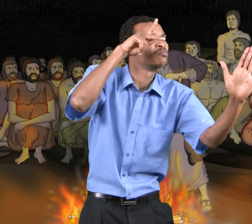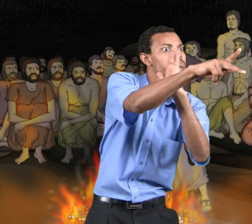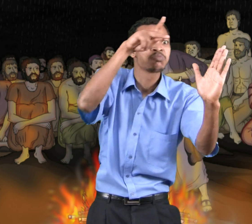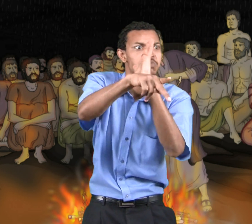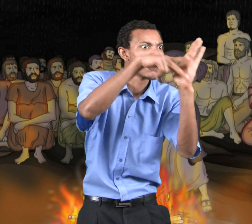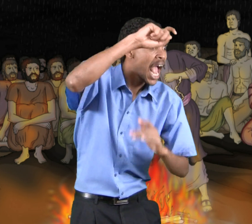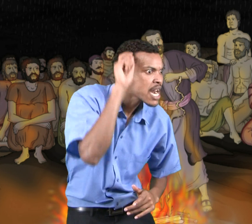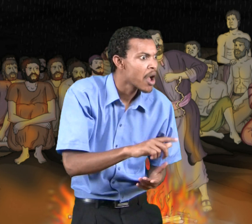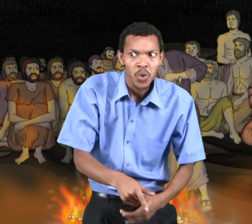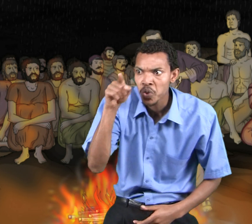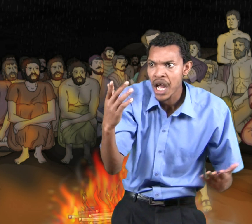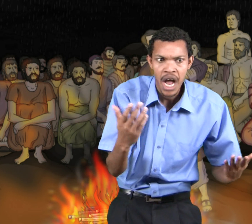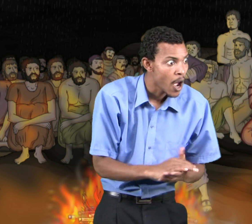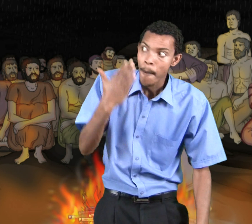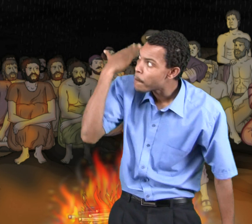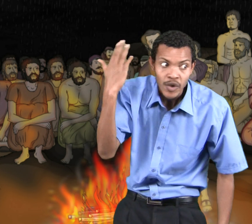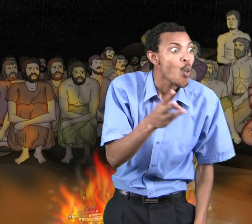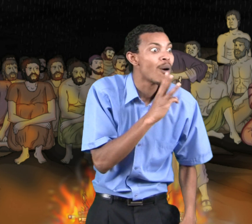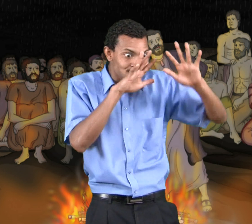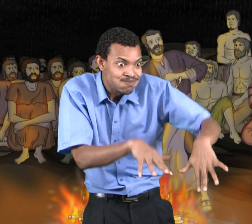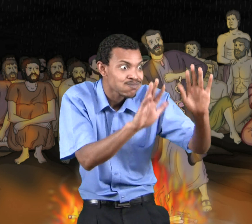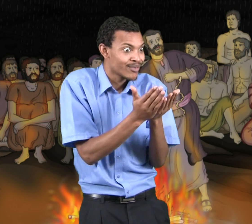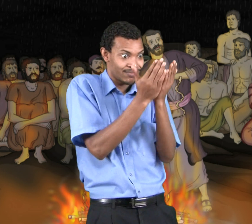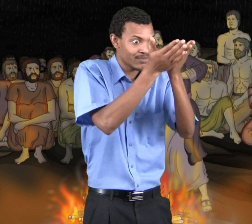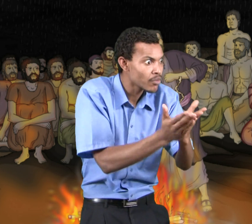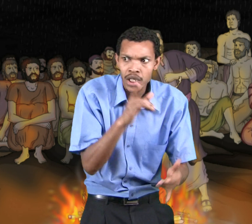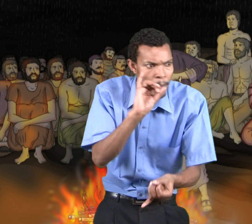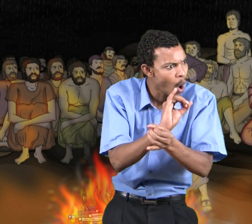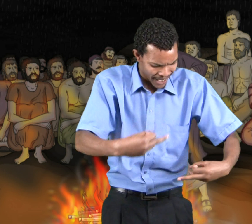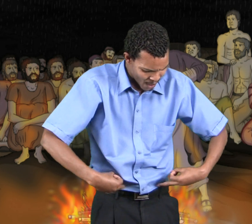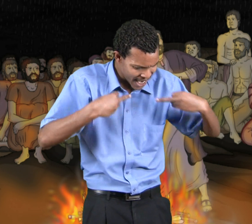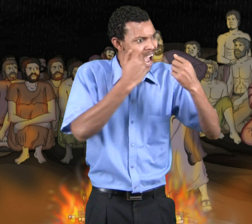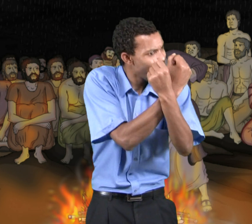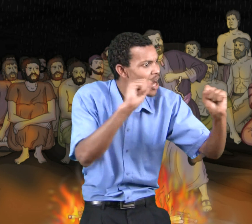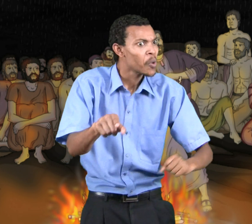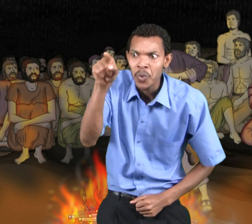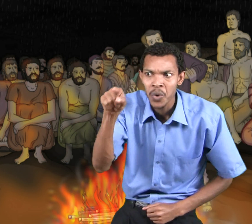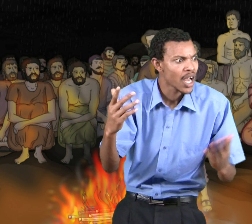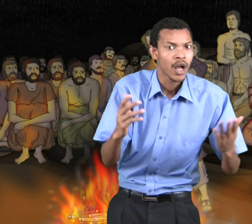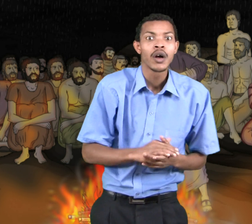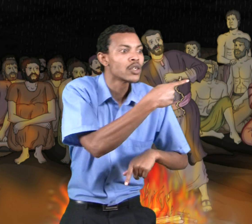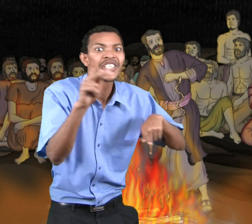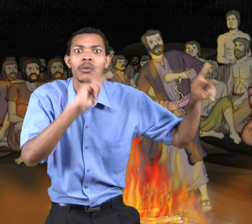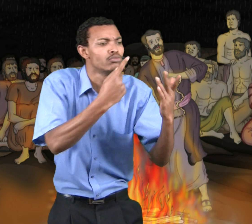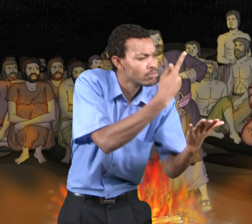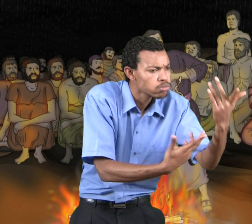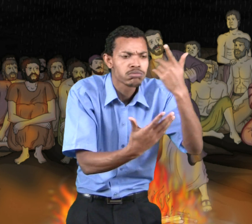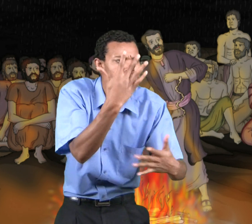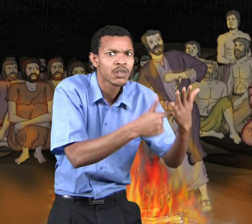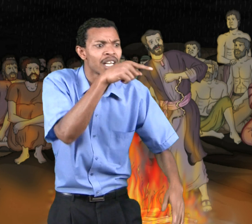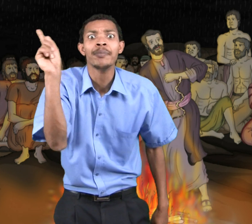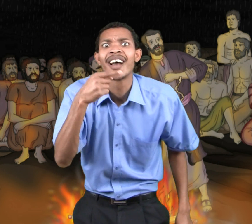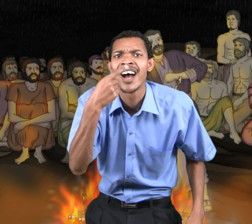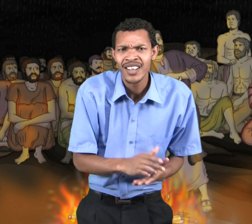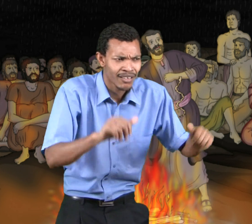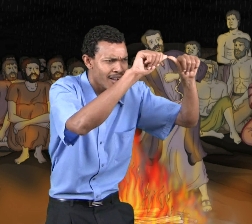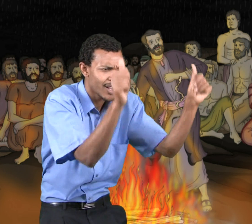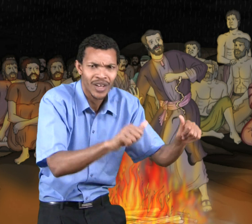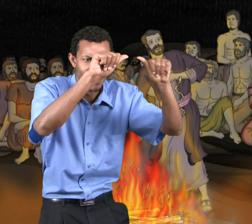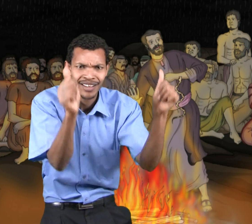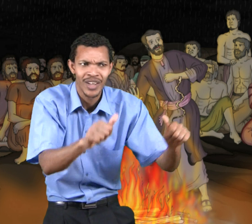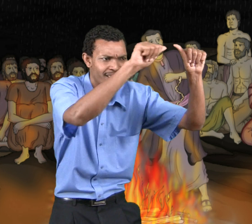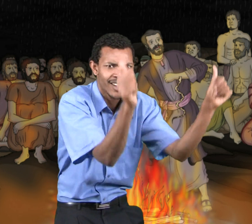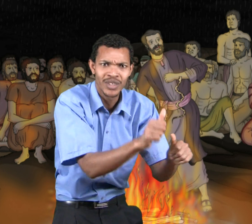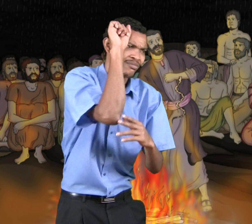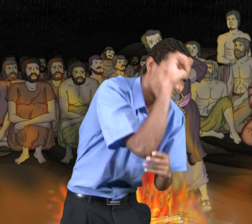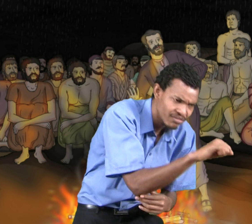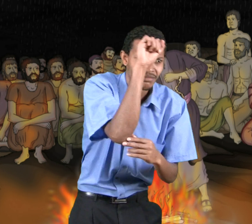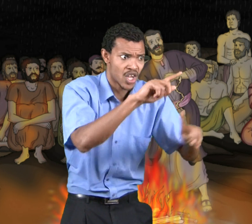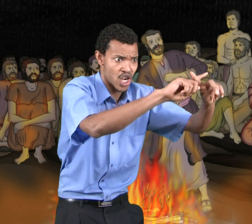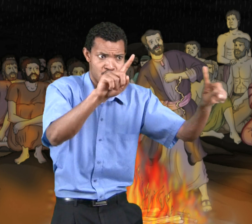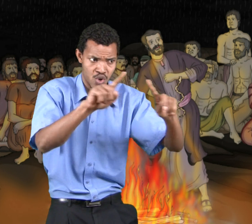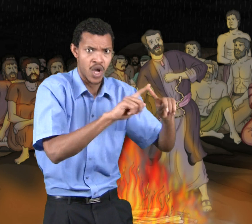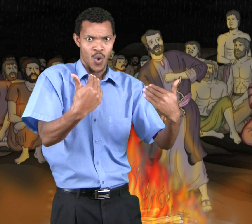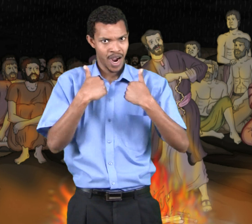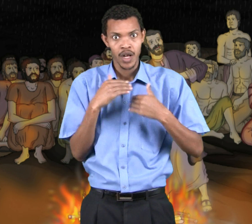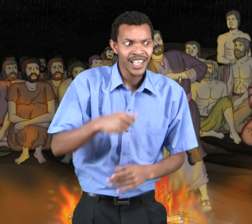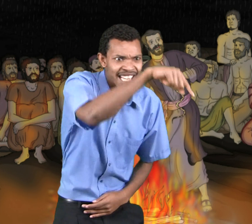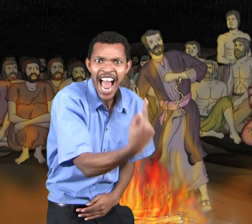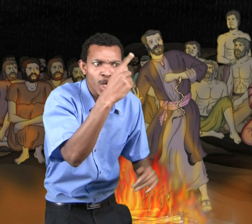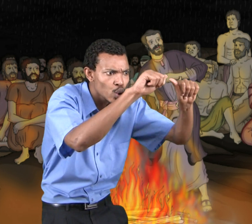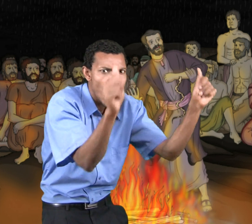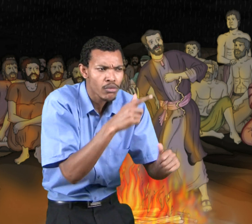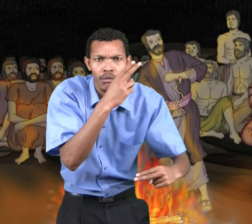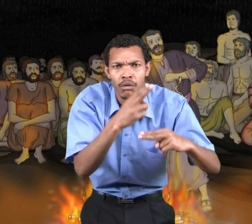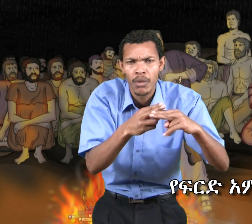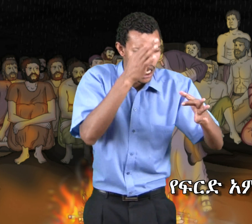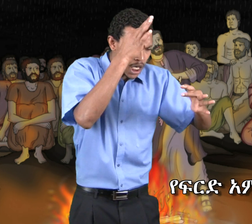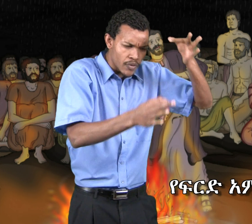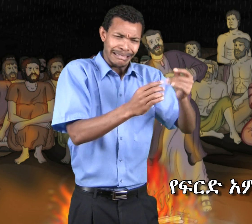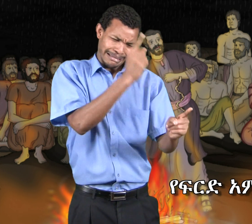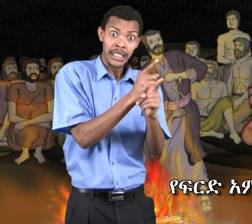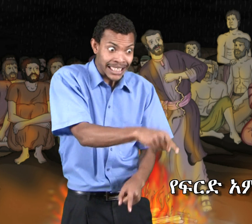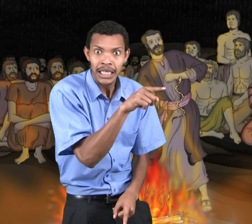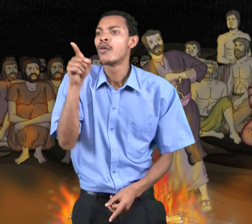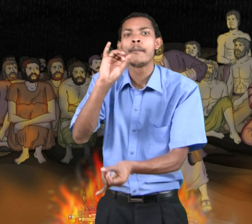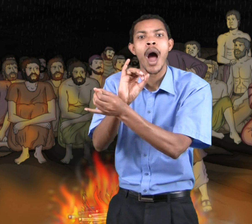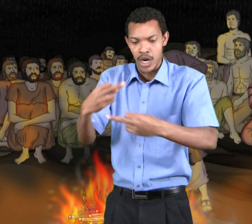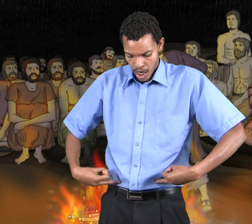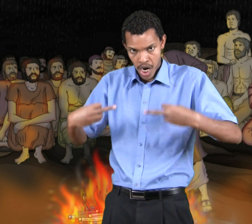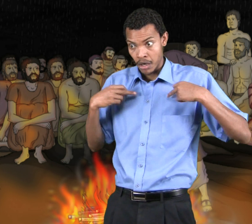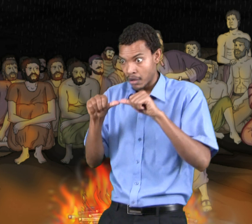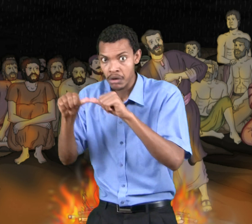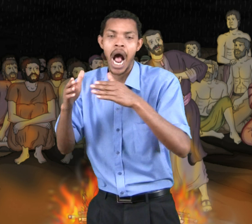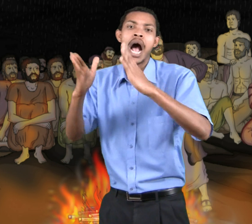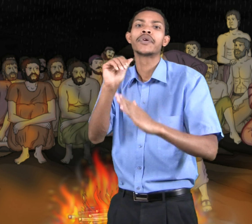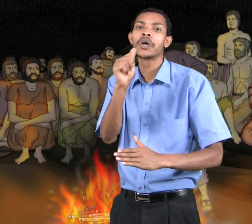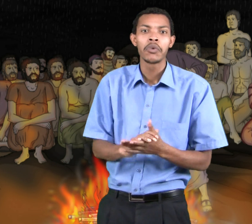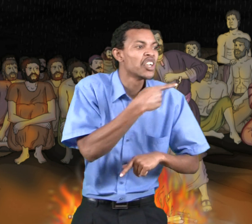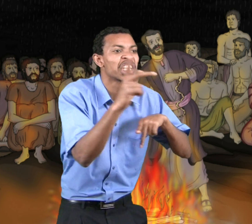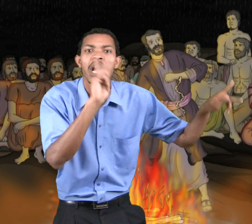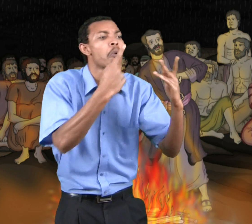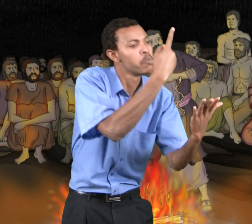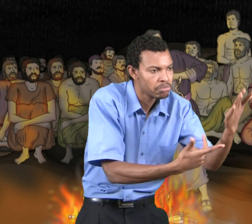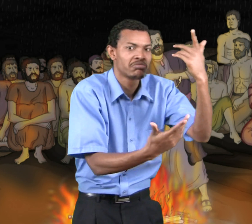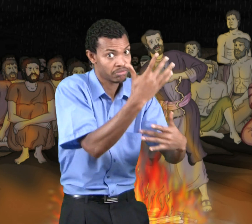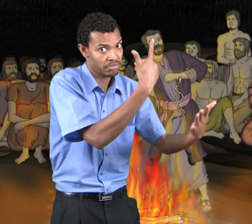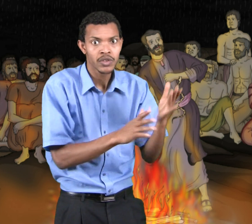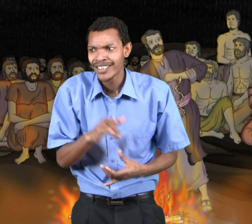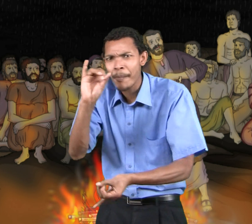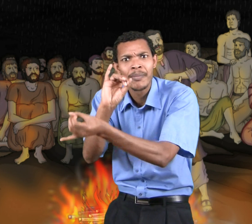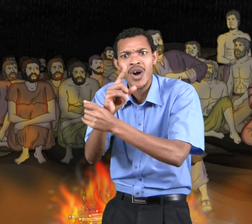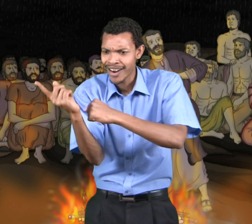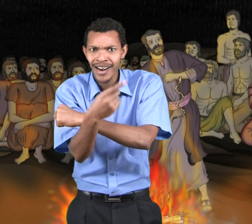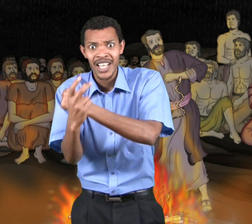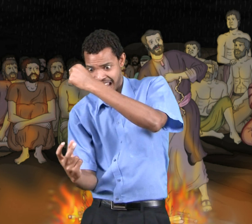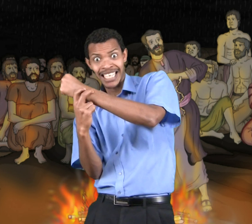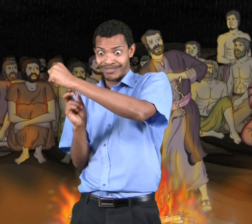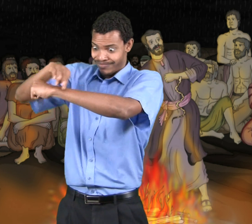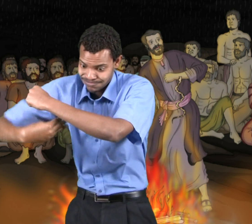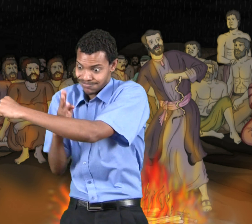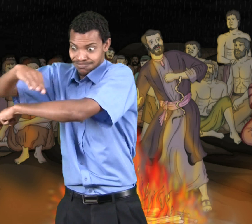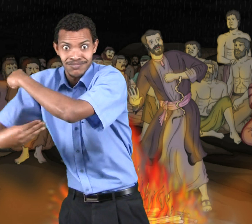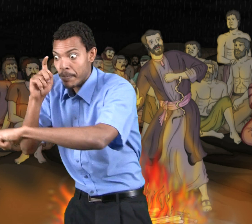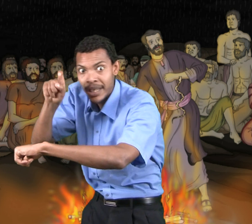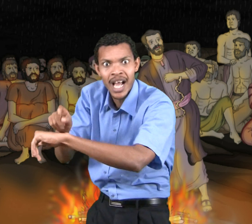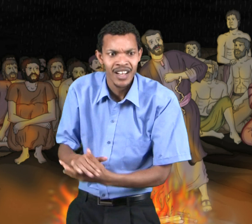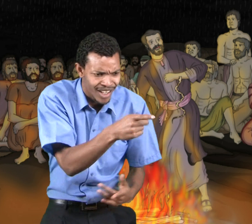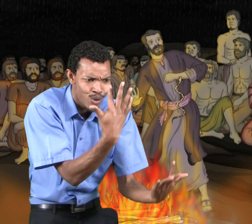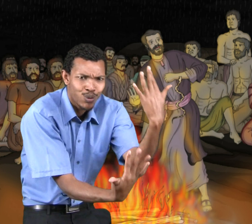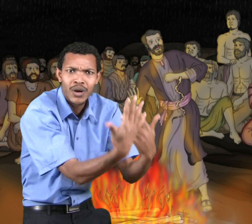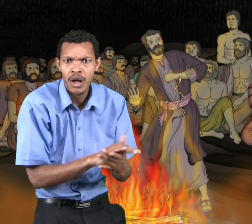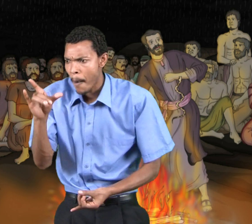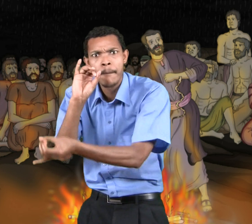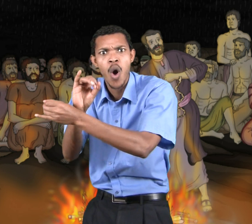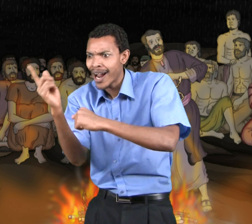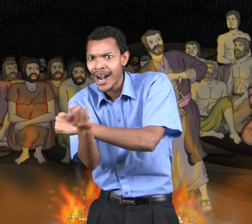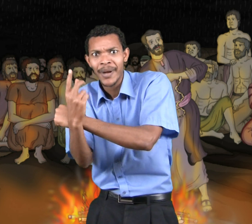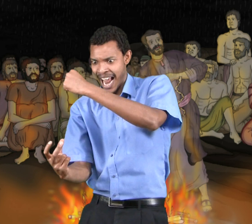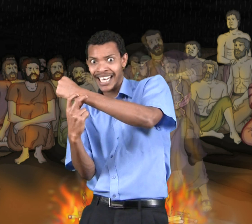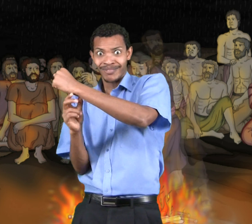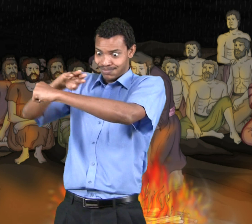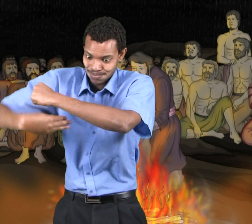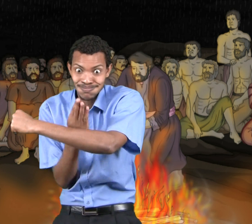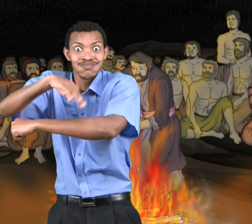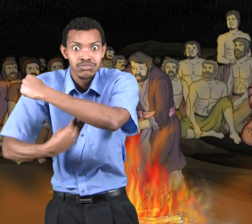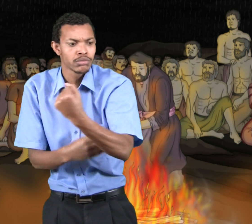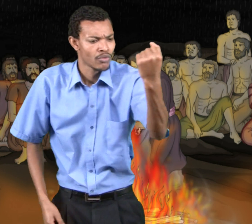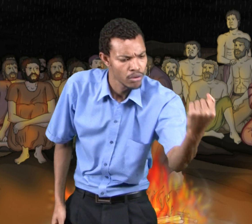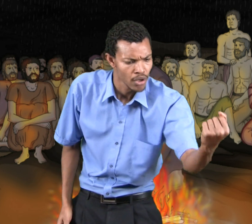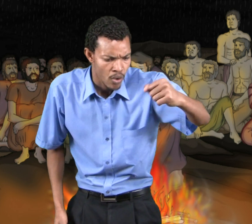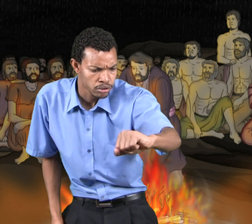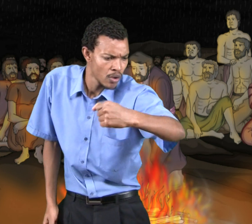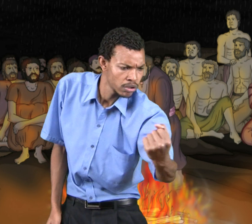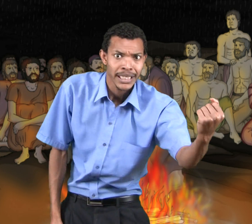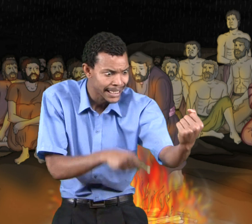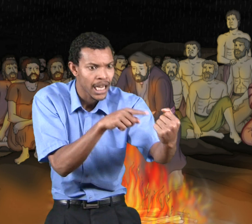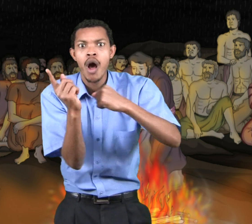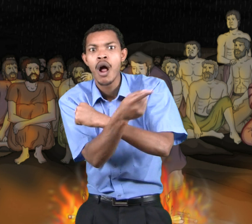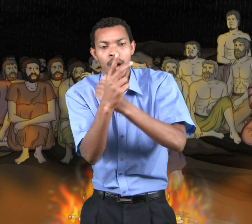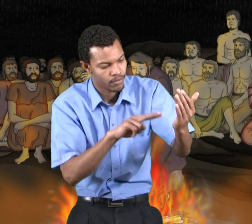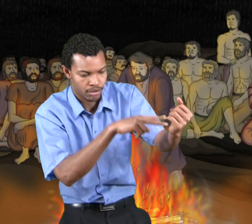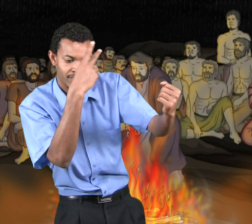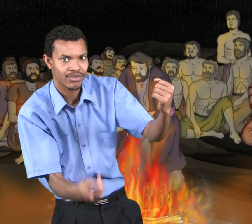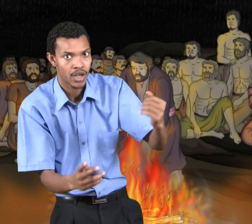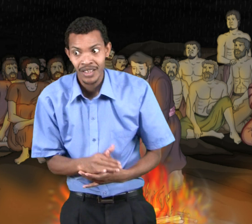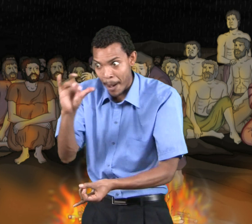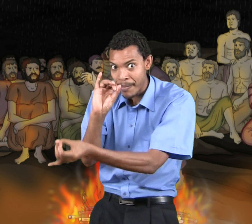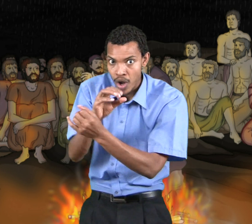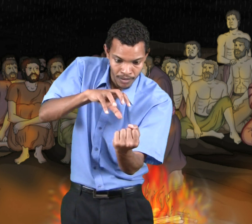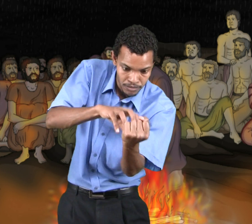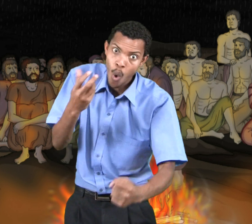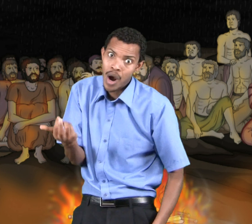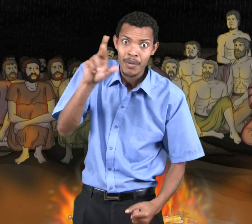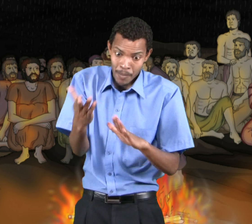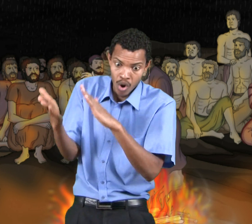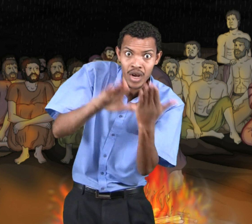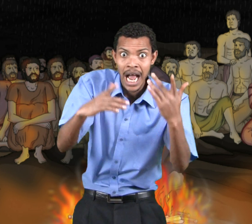When the islanders saw the creature hanging from his hand, they said to one another, “Surely this man is a murderer. Although he was saved from the sea, Justice has not allowed him to live.”